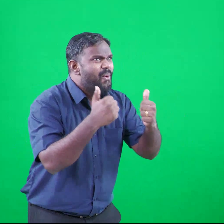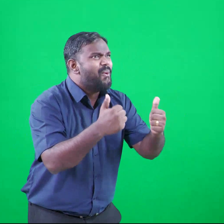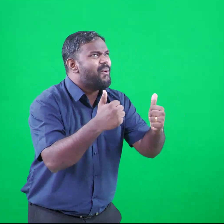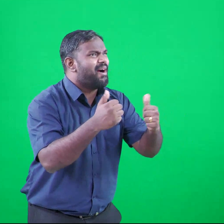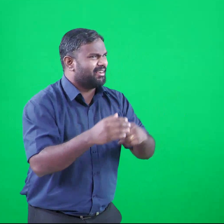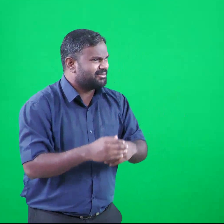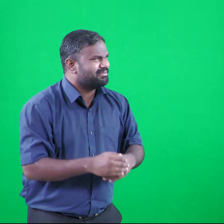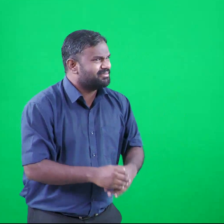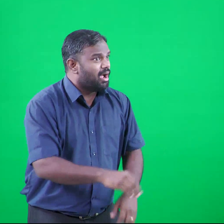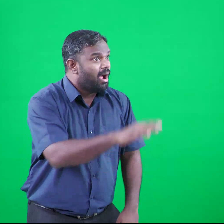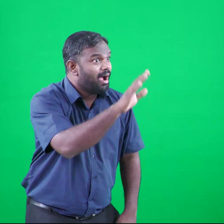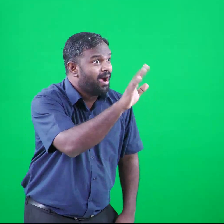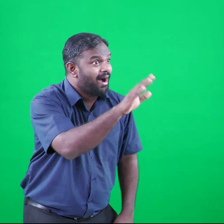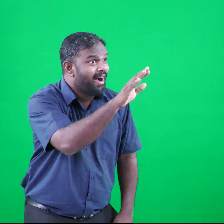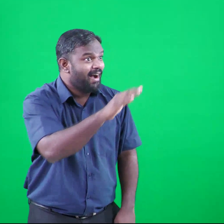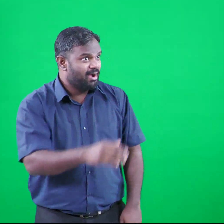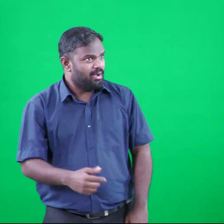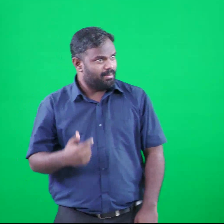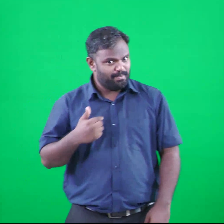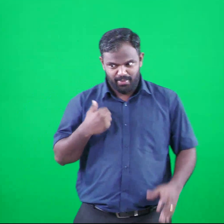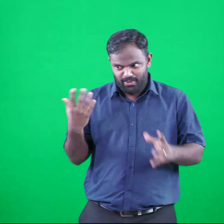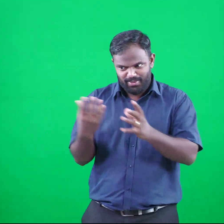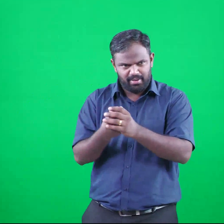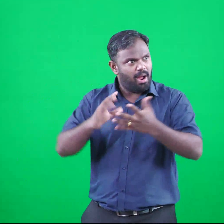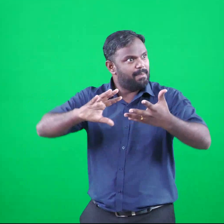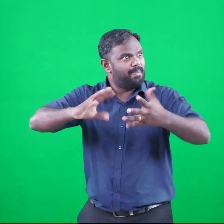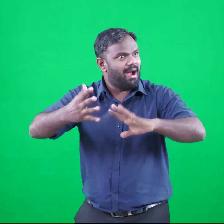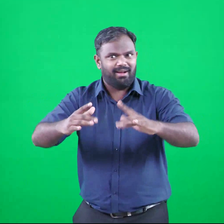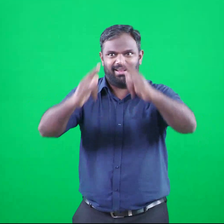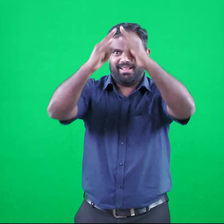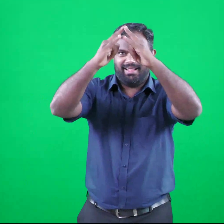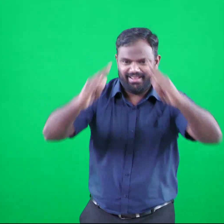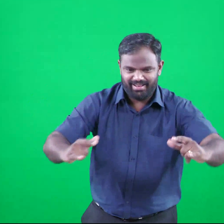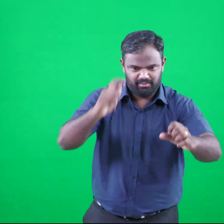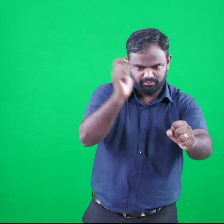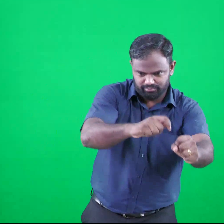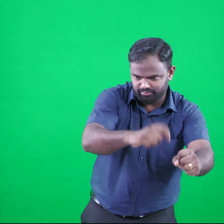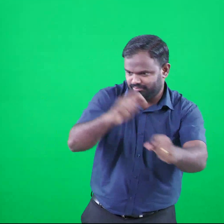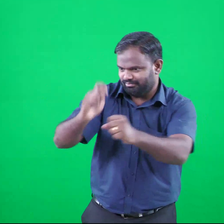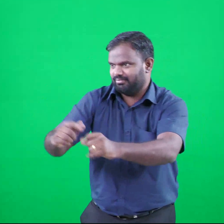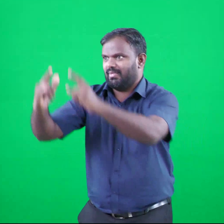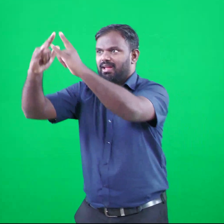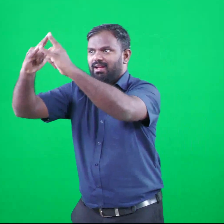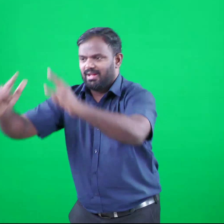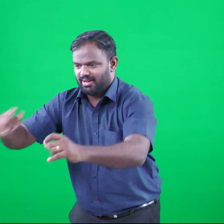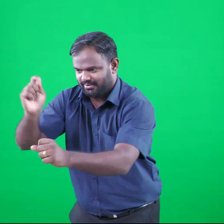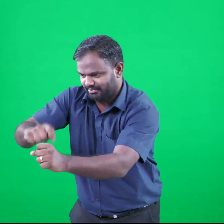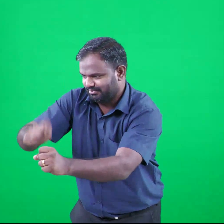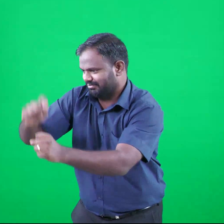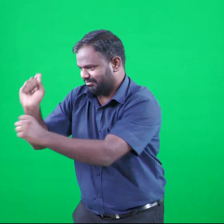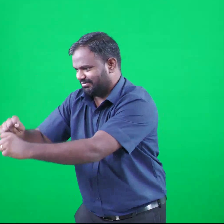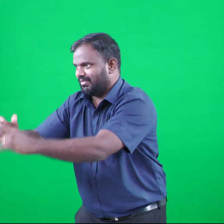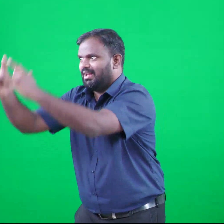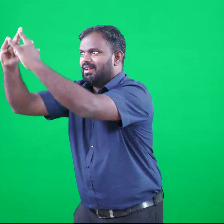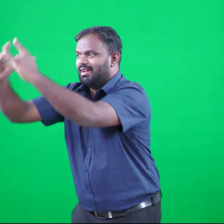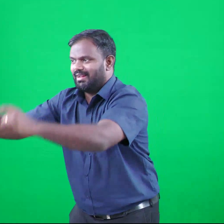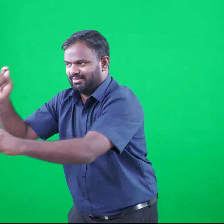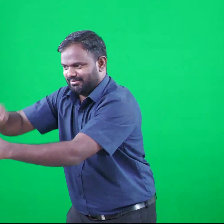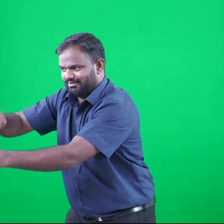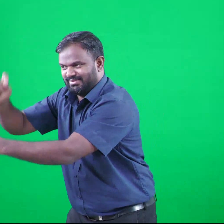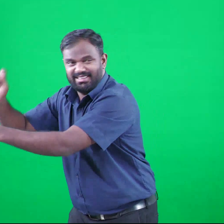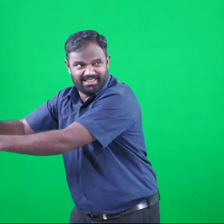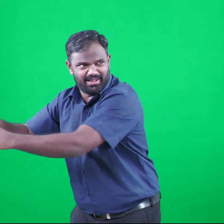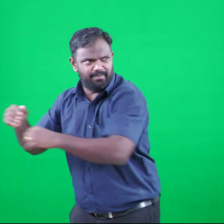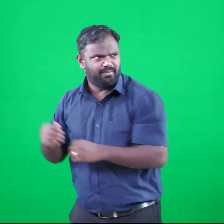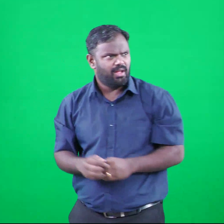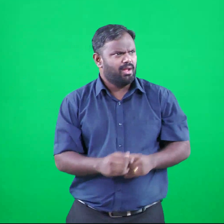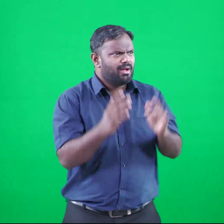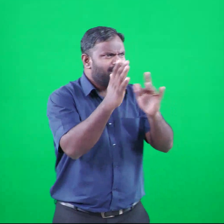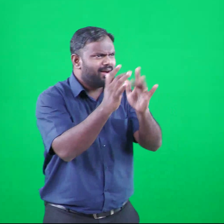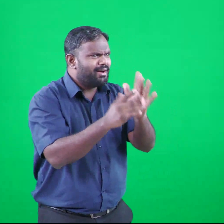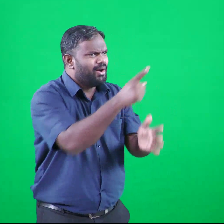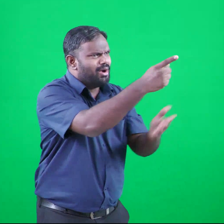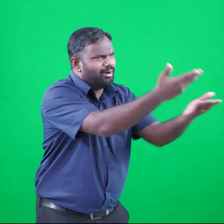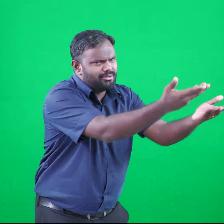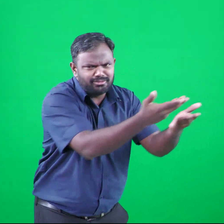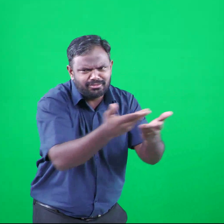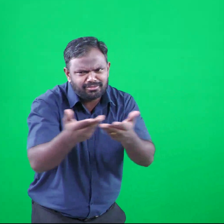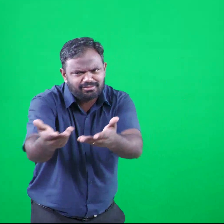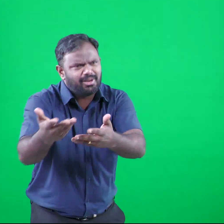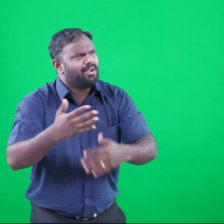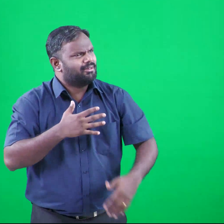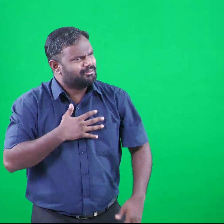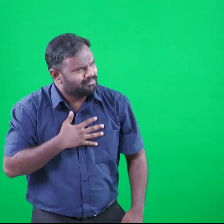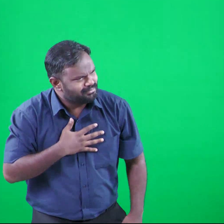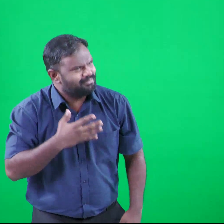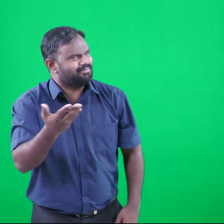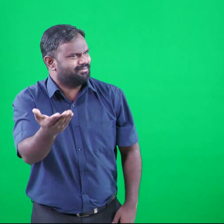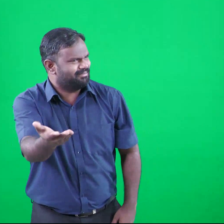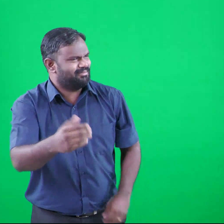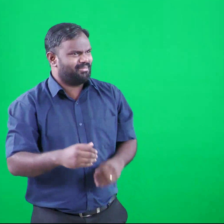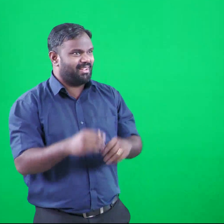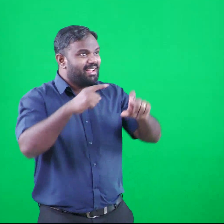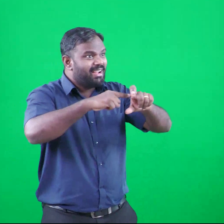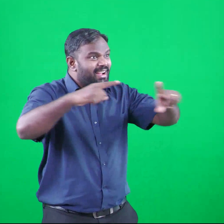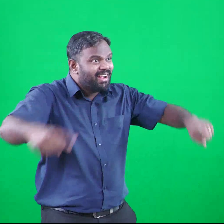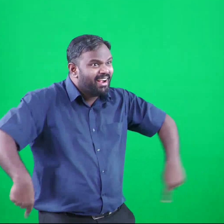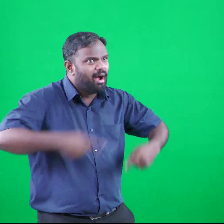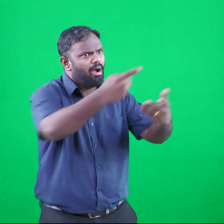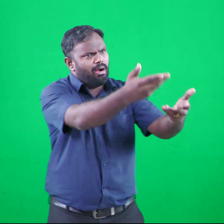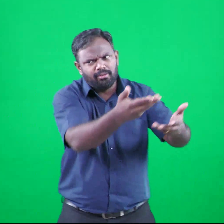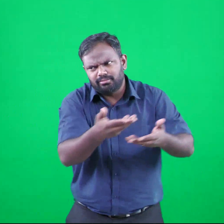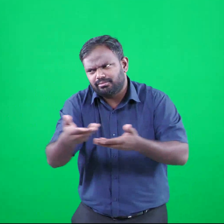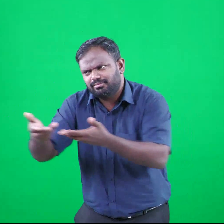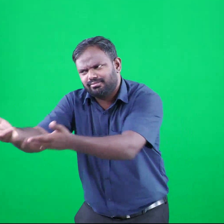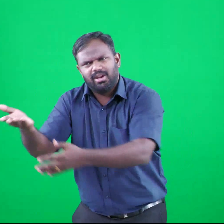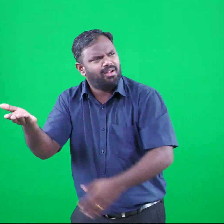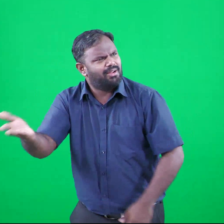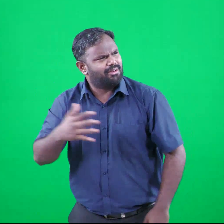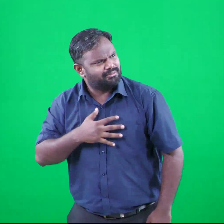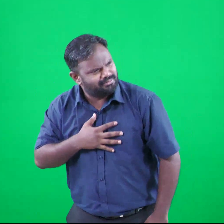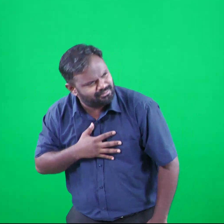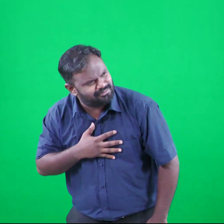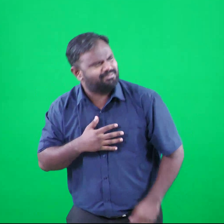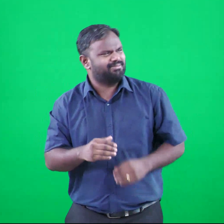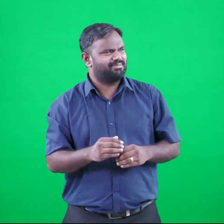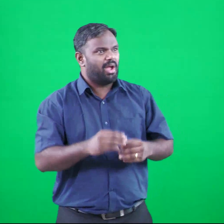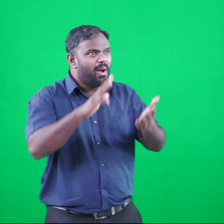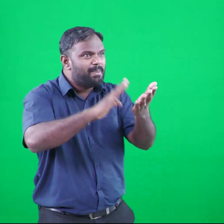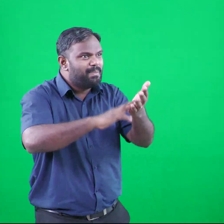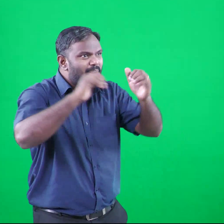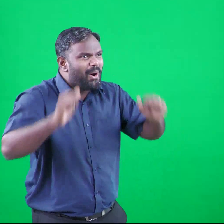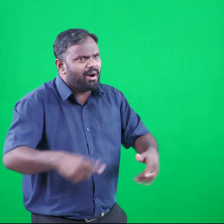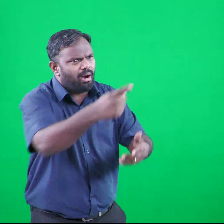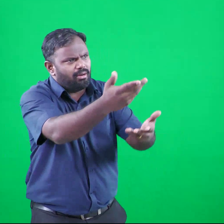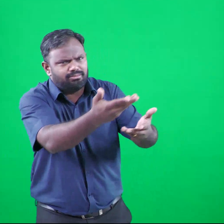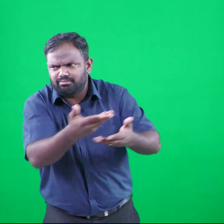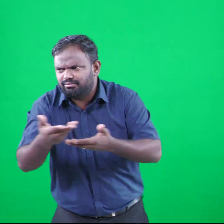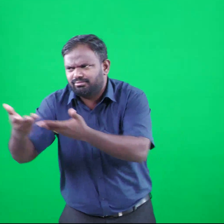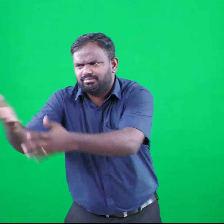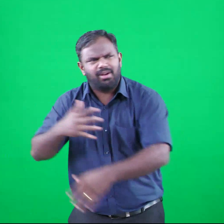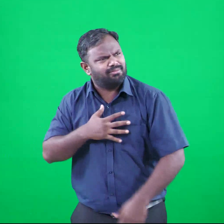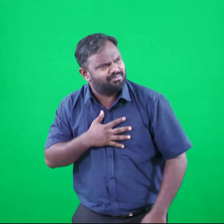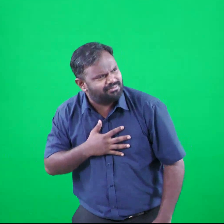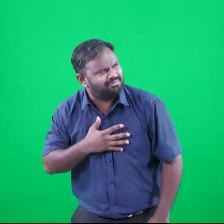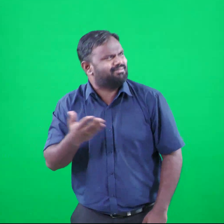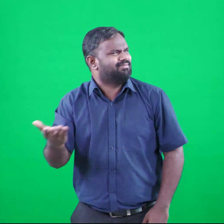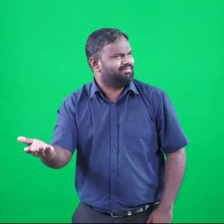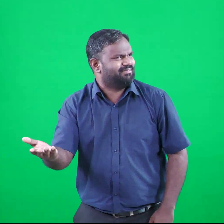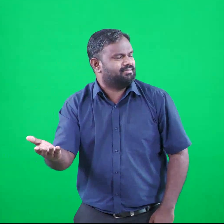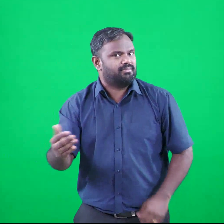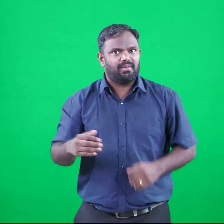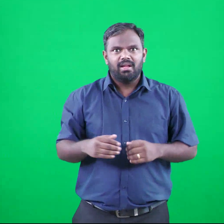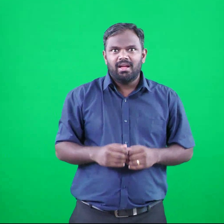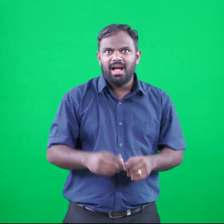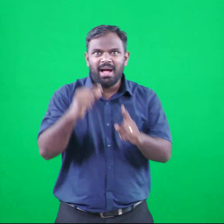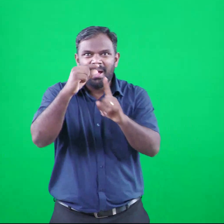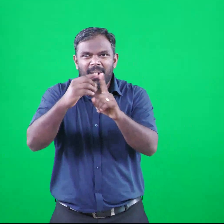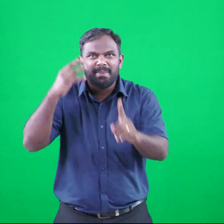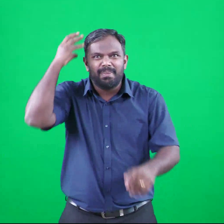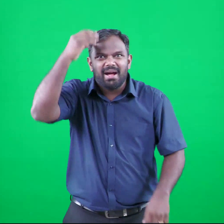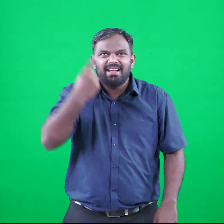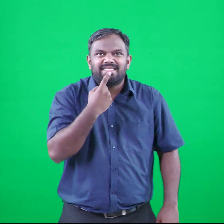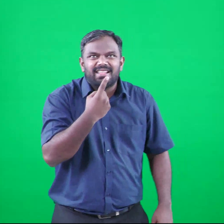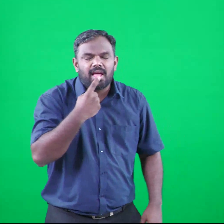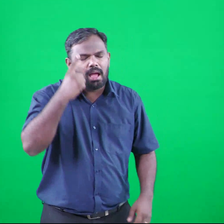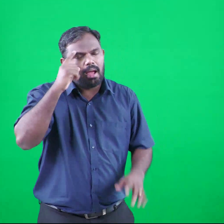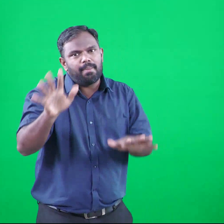Let us put up three shelters - one for You, one for Moses, and one for Elijah."